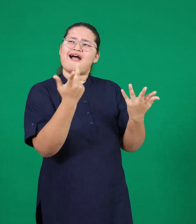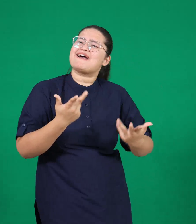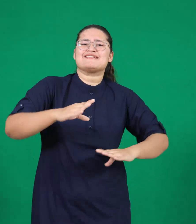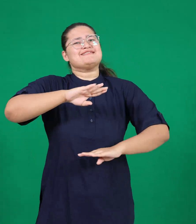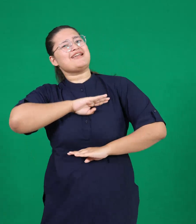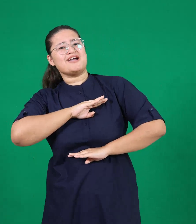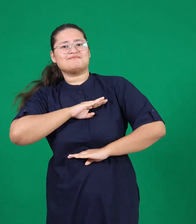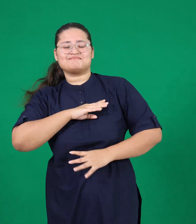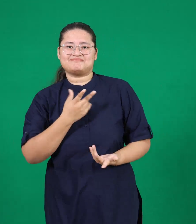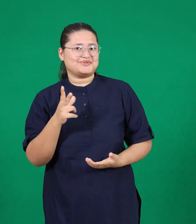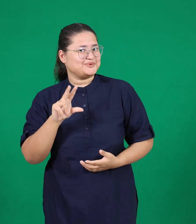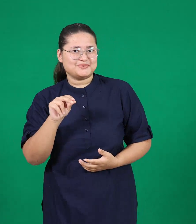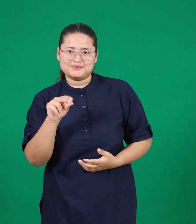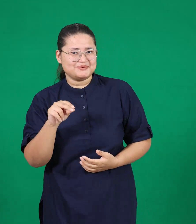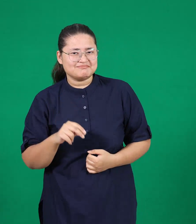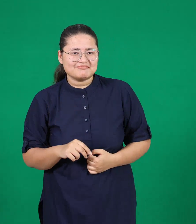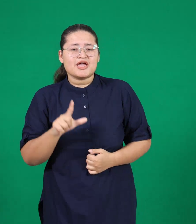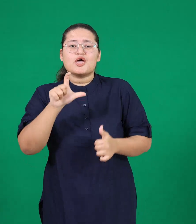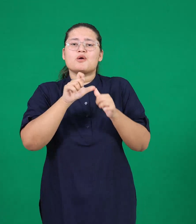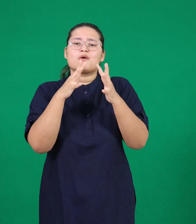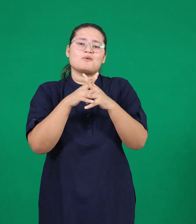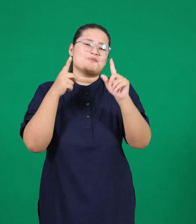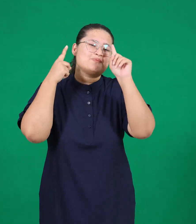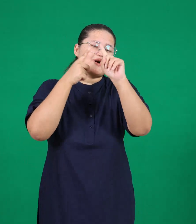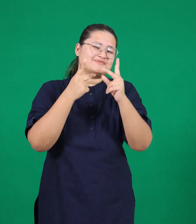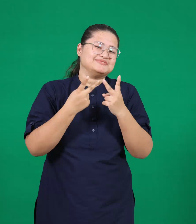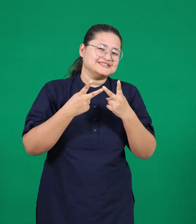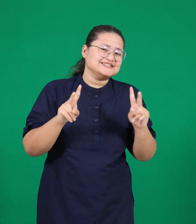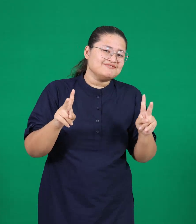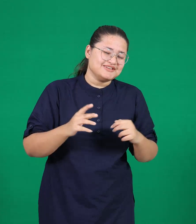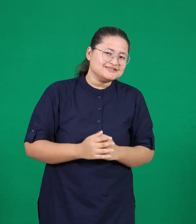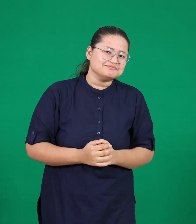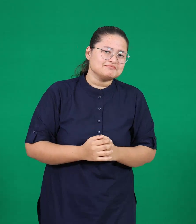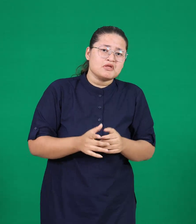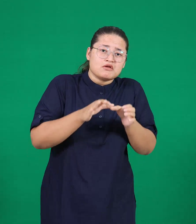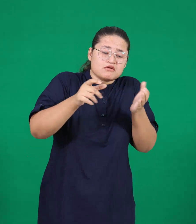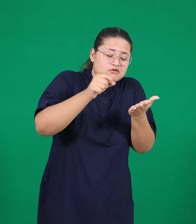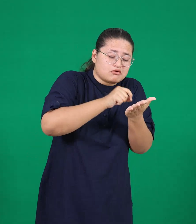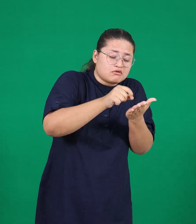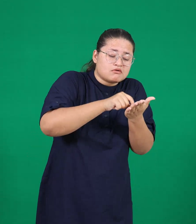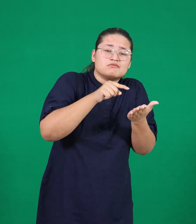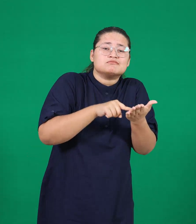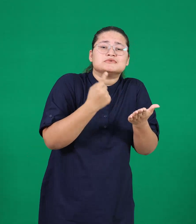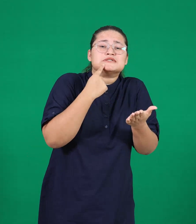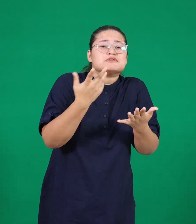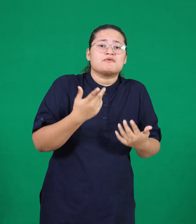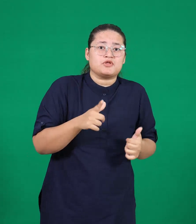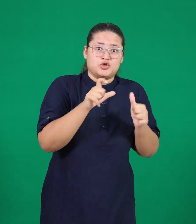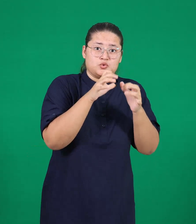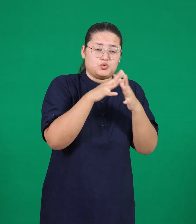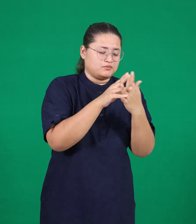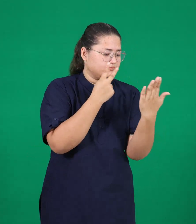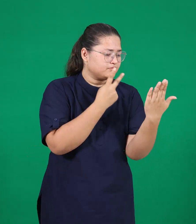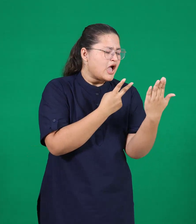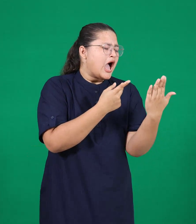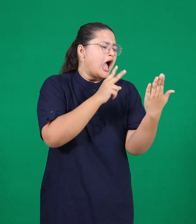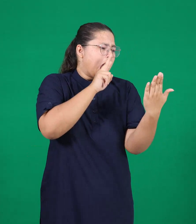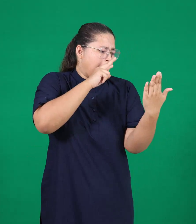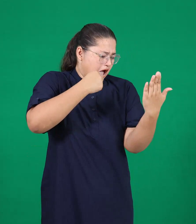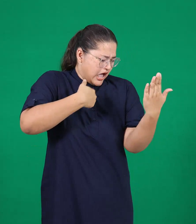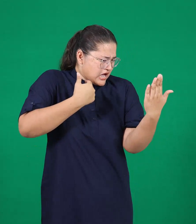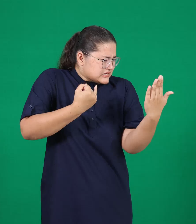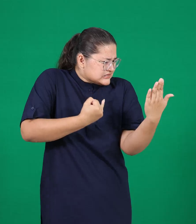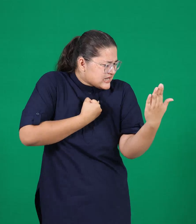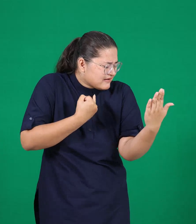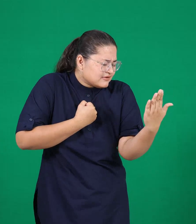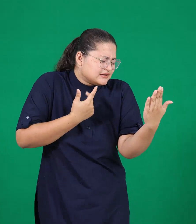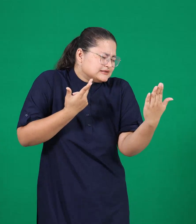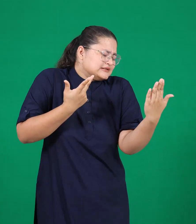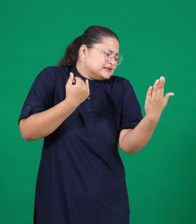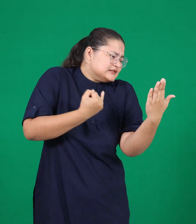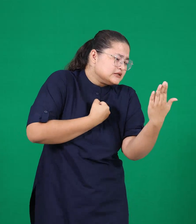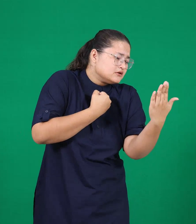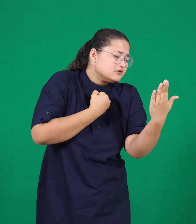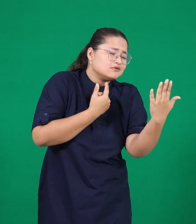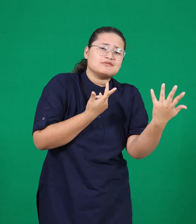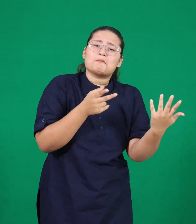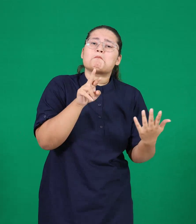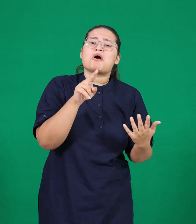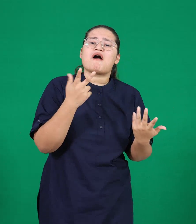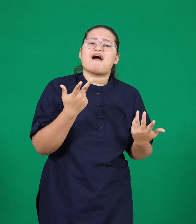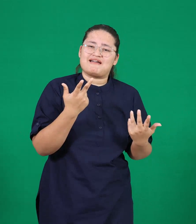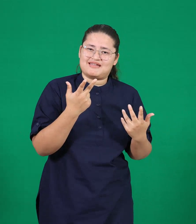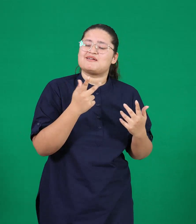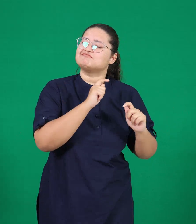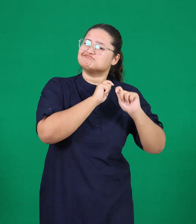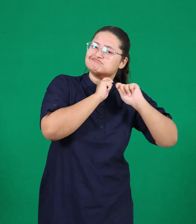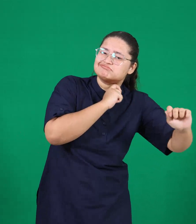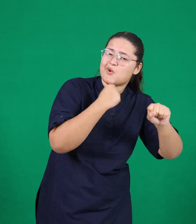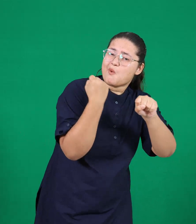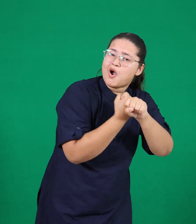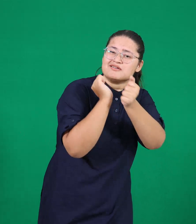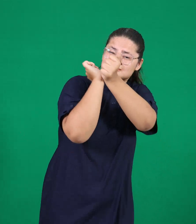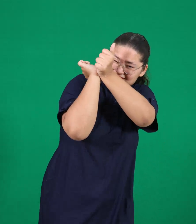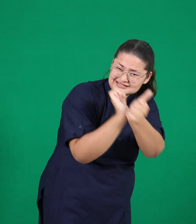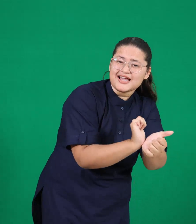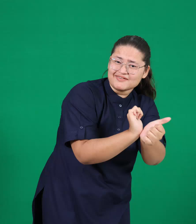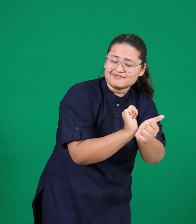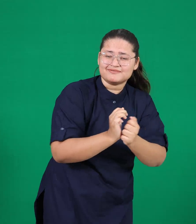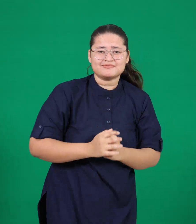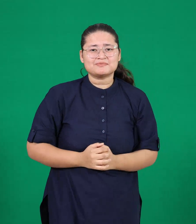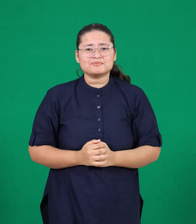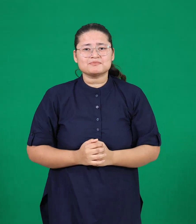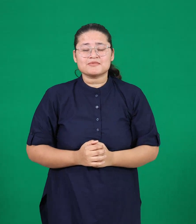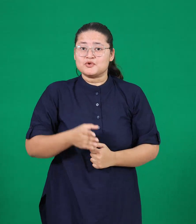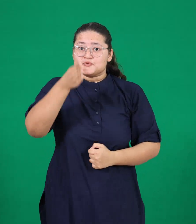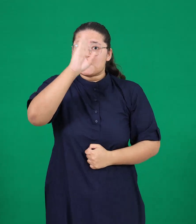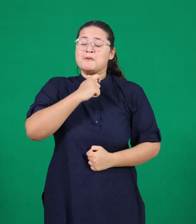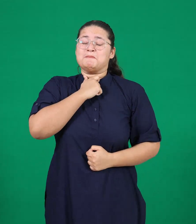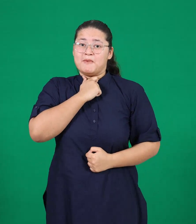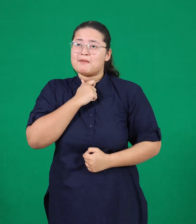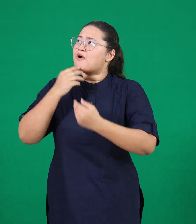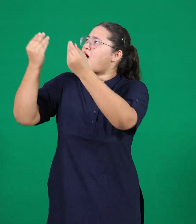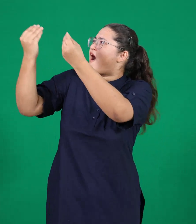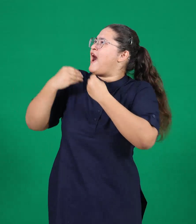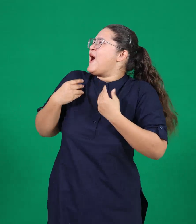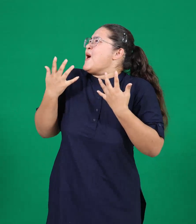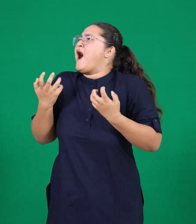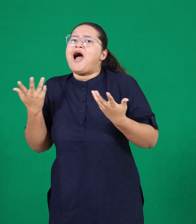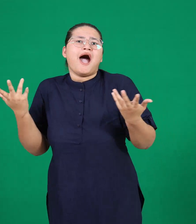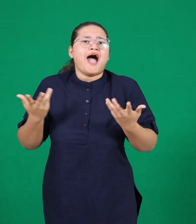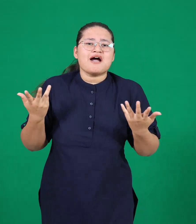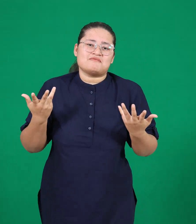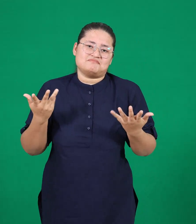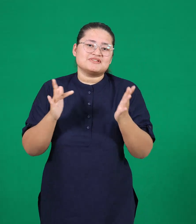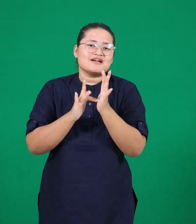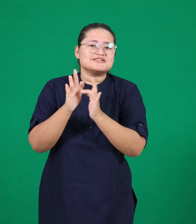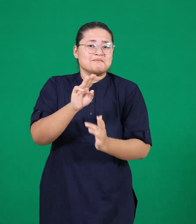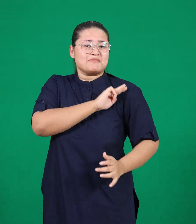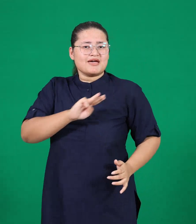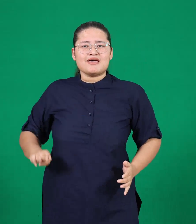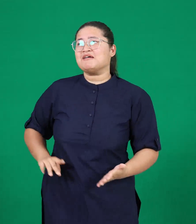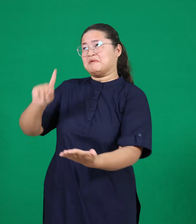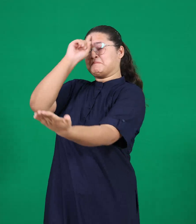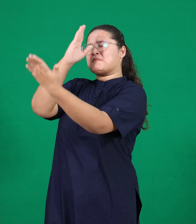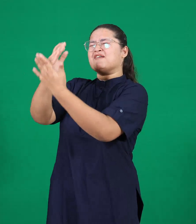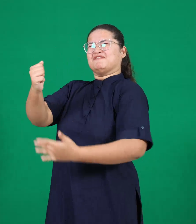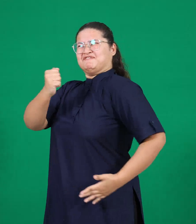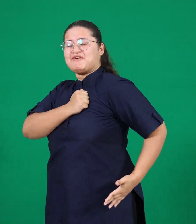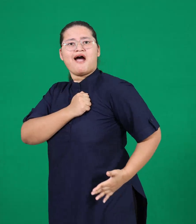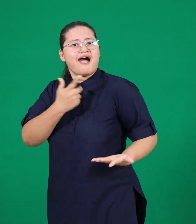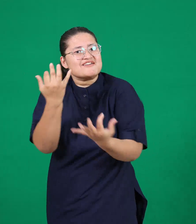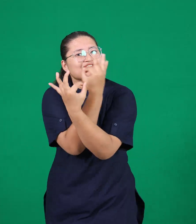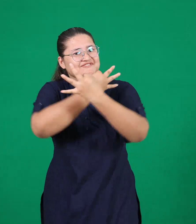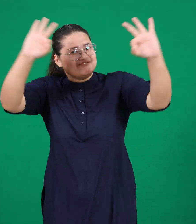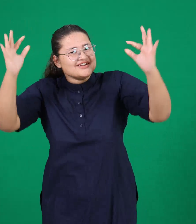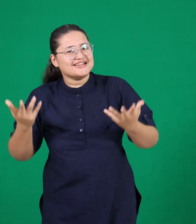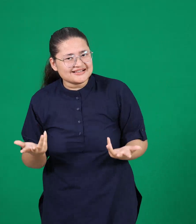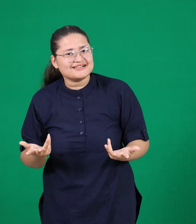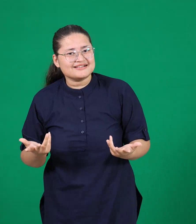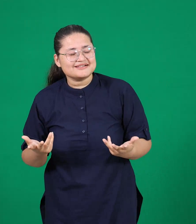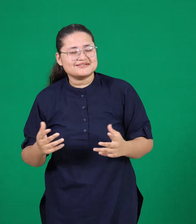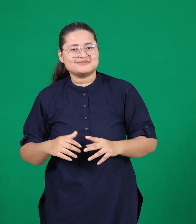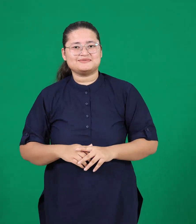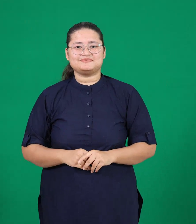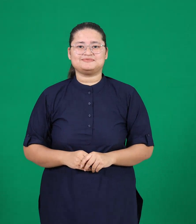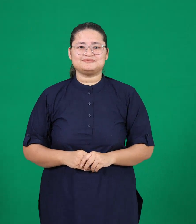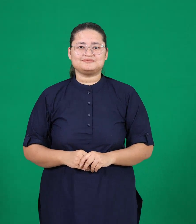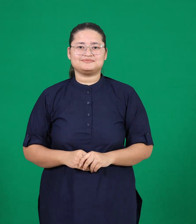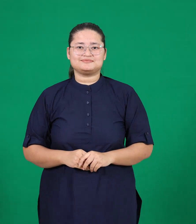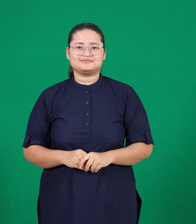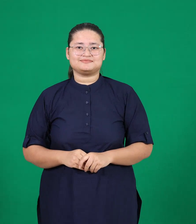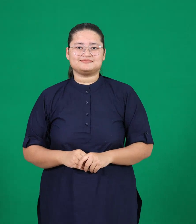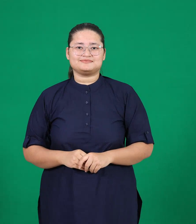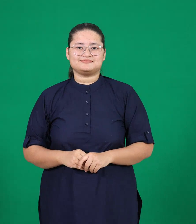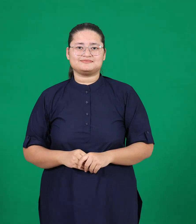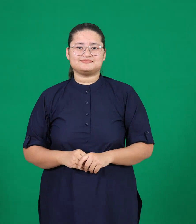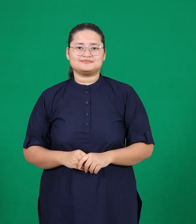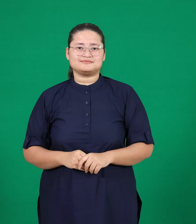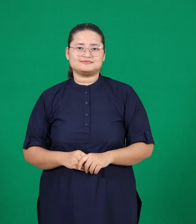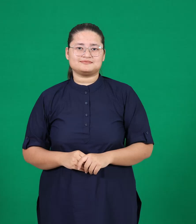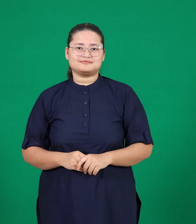But the Scripture pronounces all things confined by sin, so that by faith in Jesus Christ the promise might be given to those who believe.